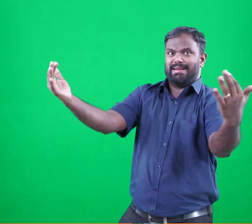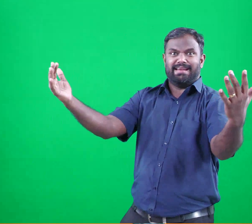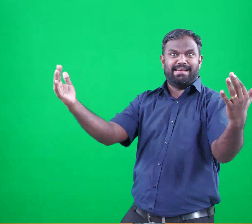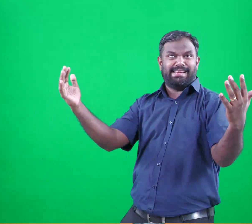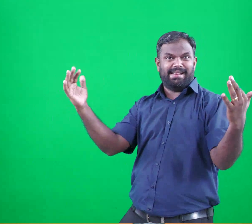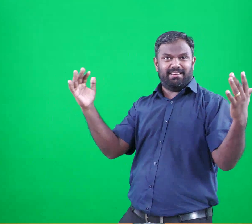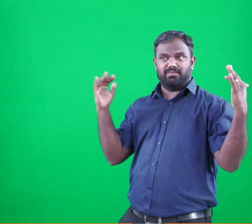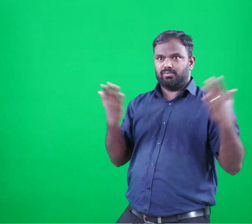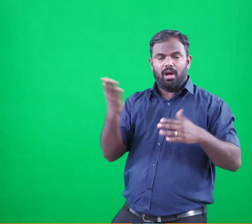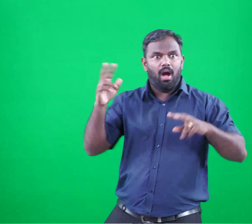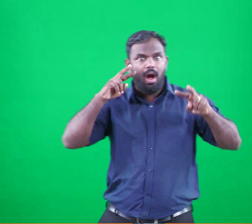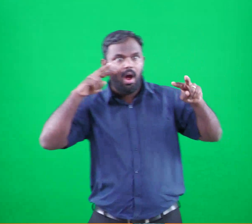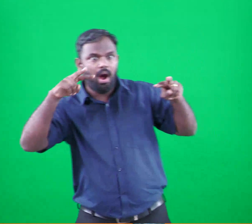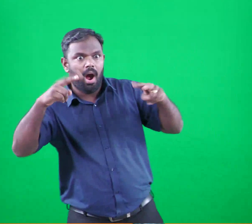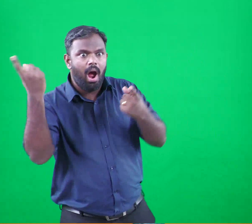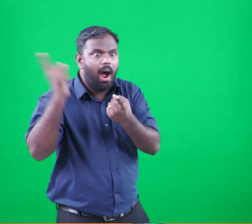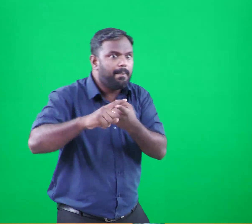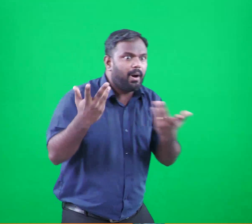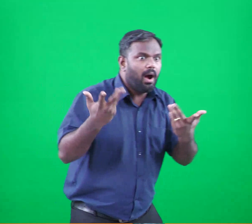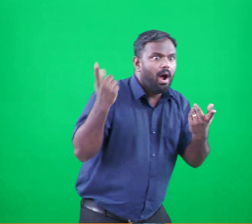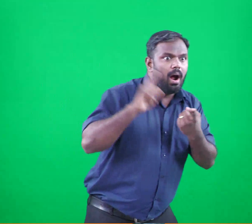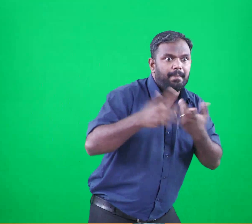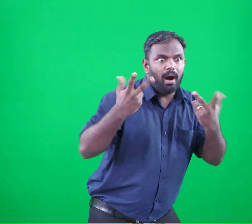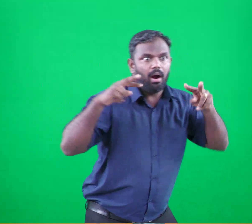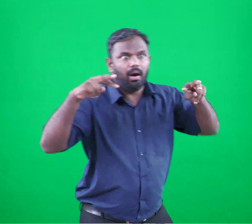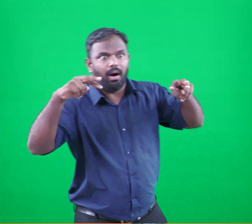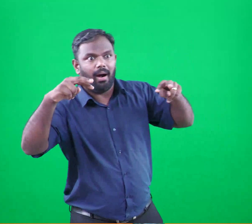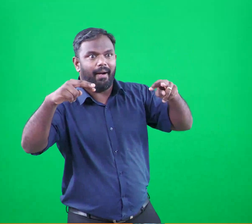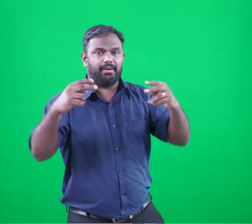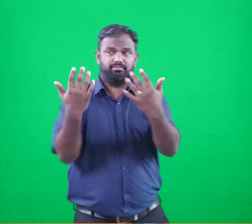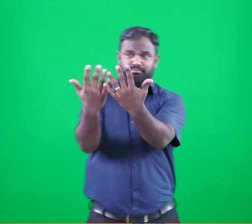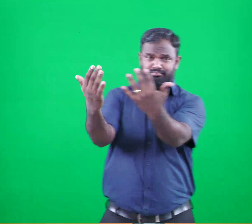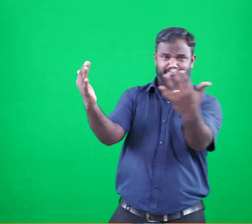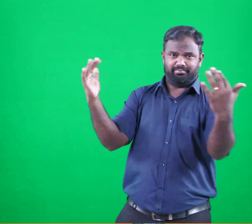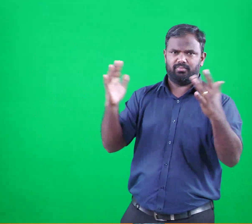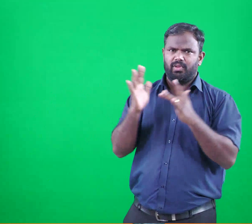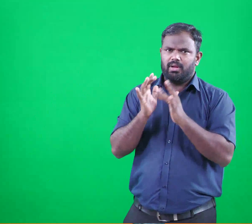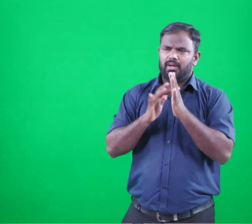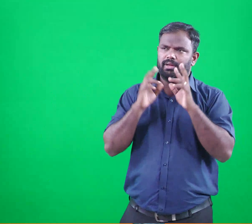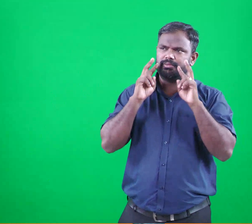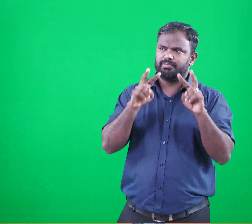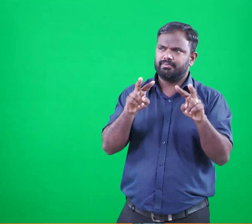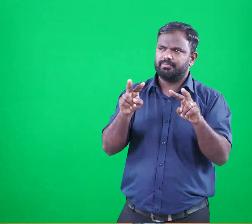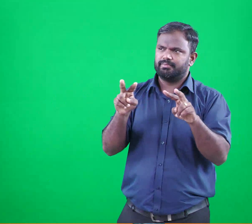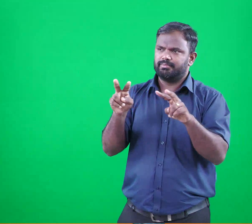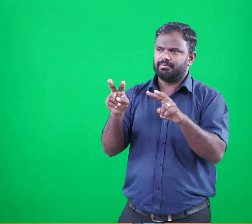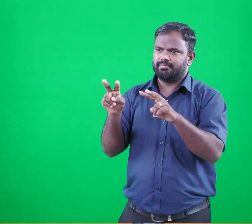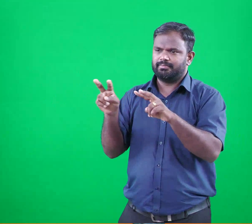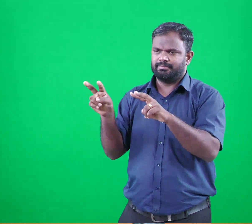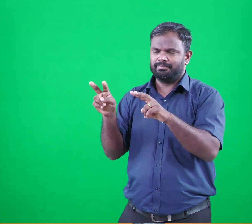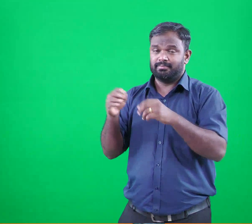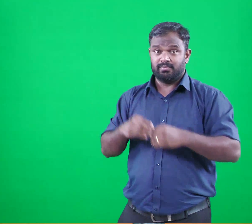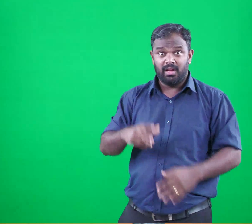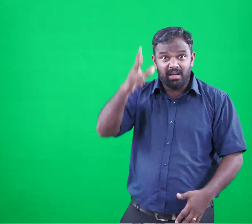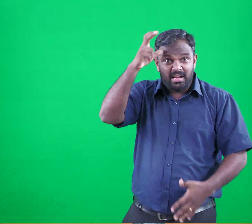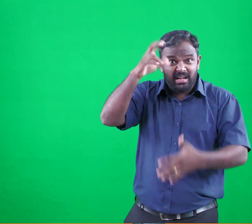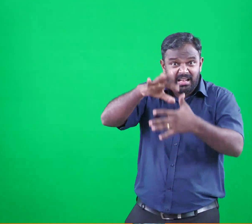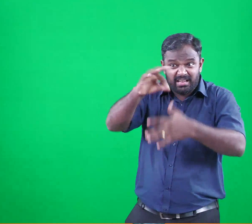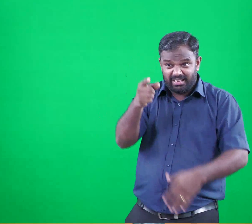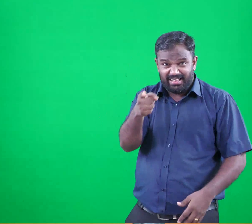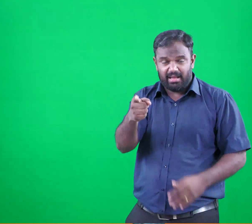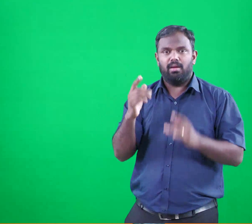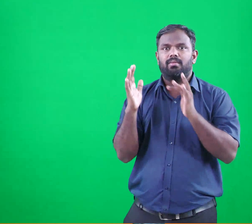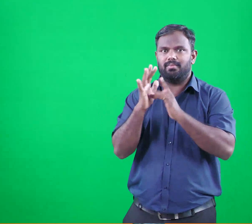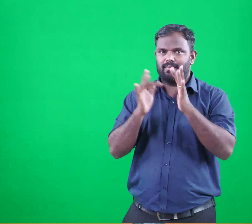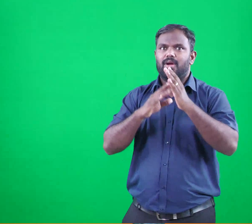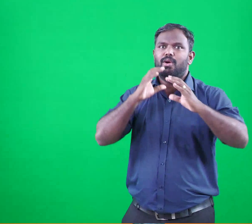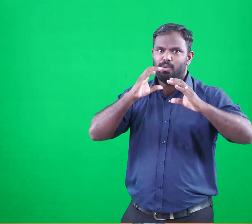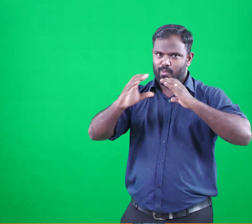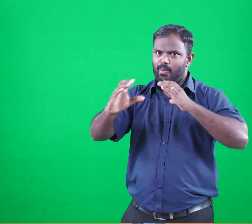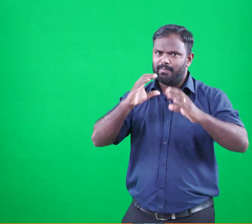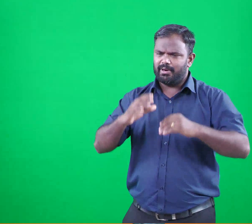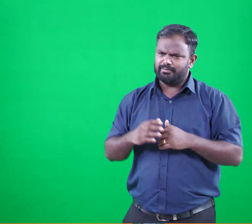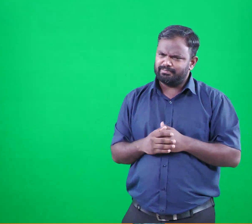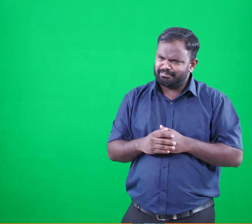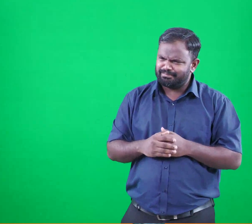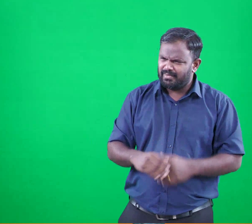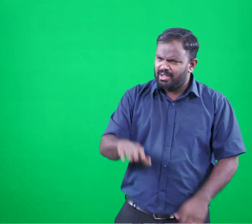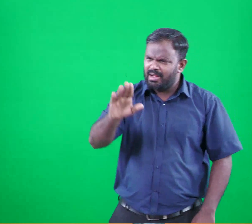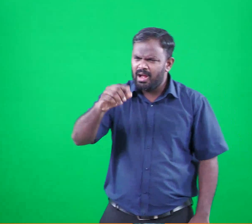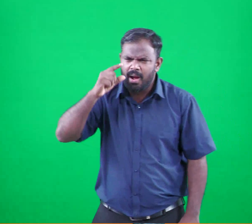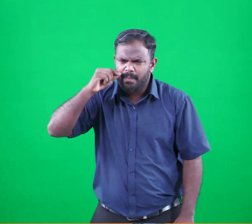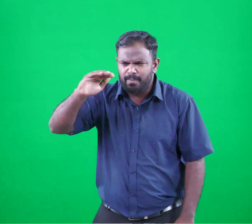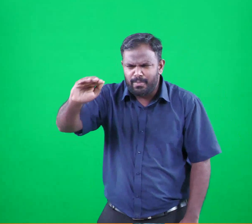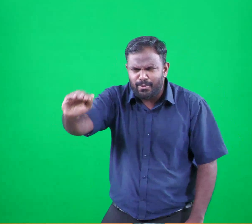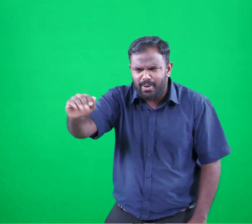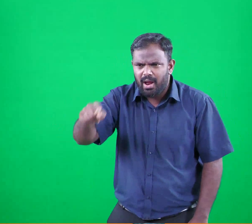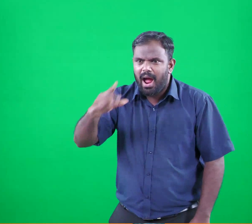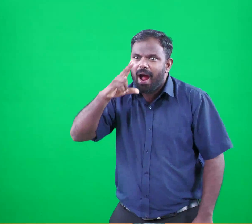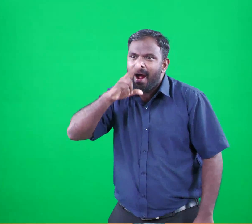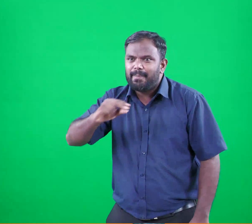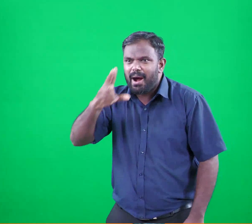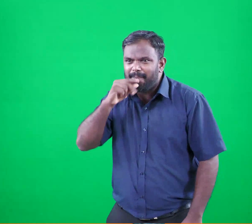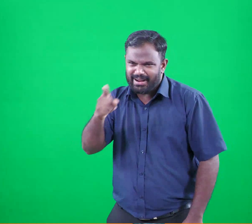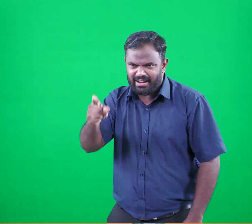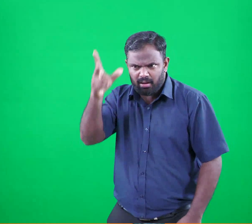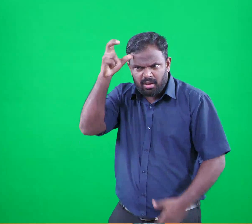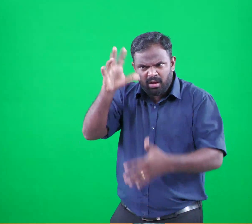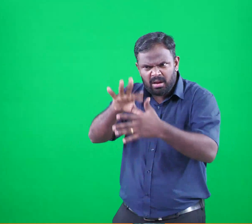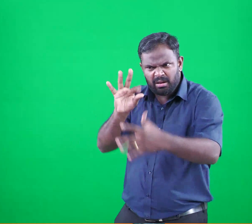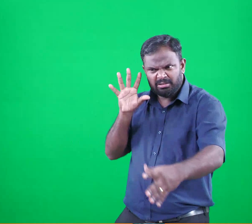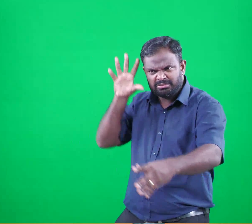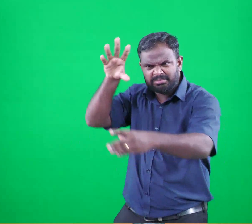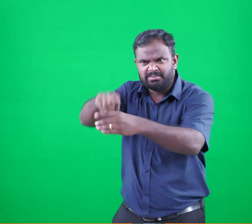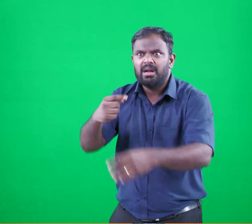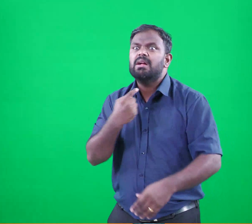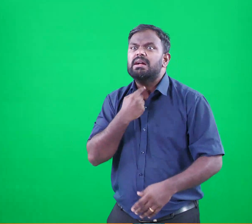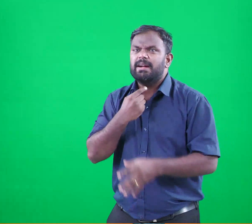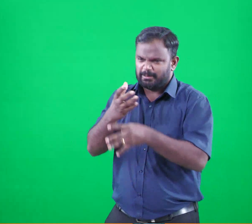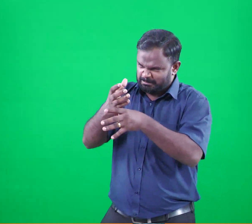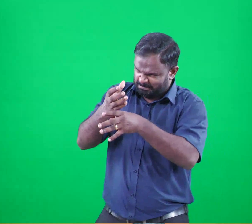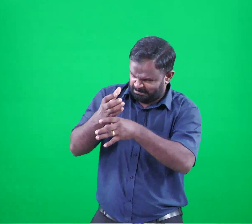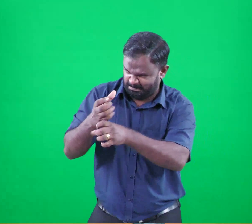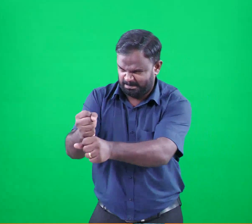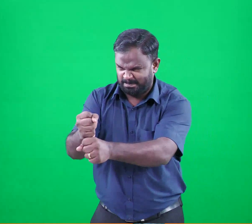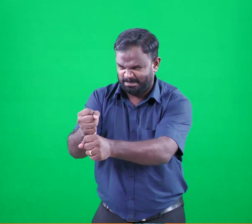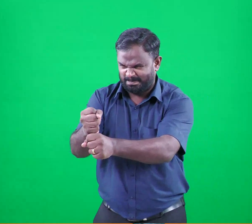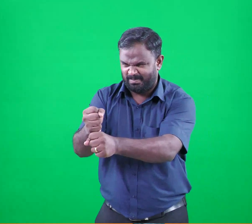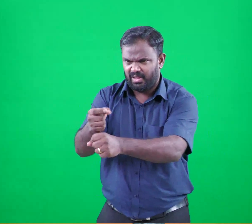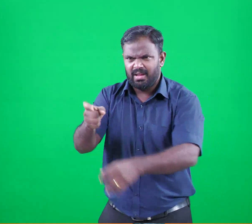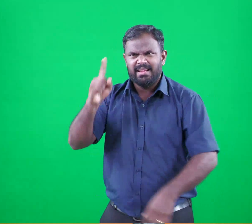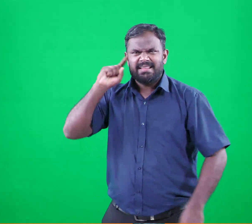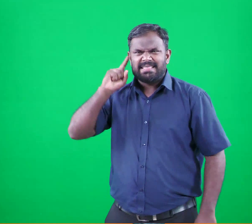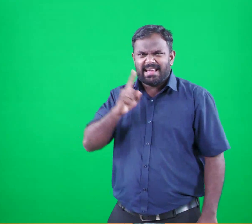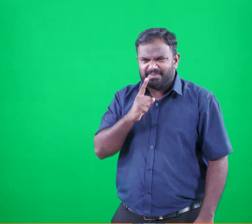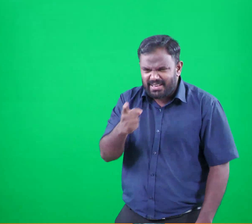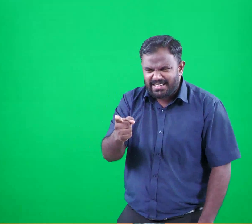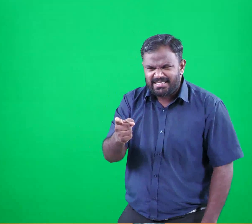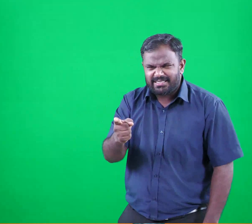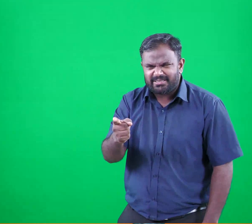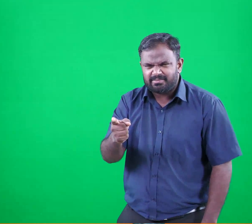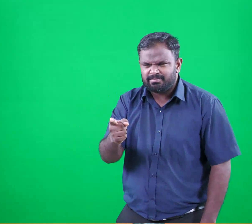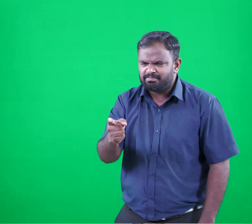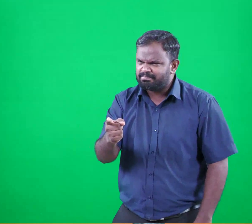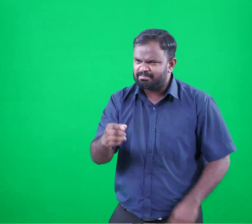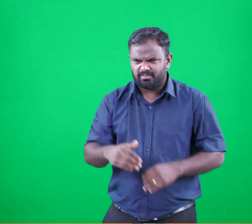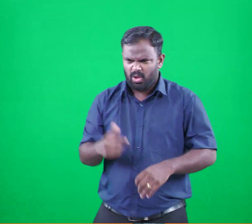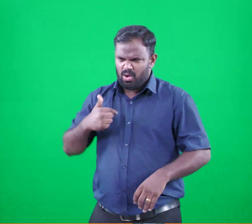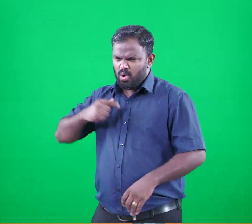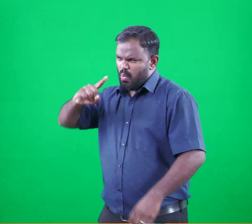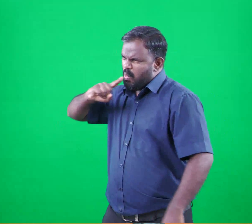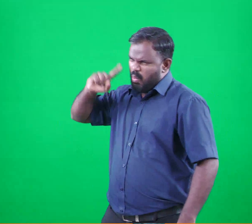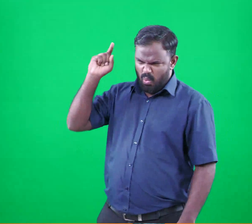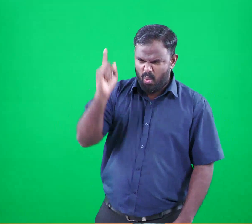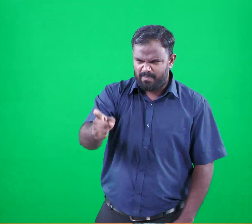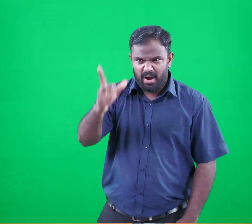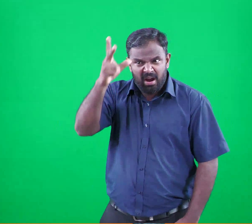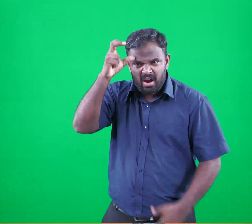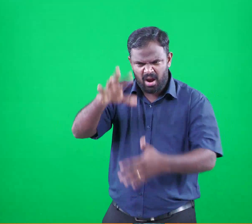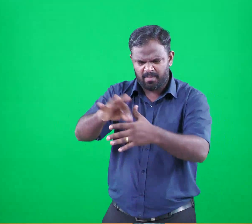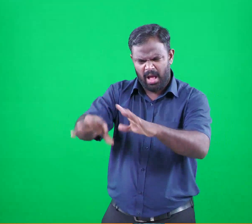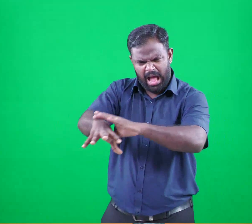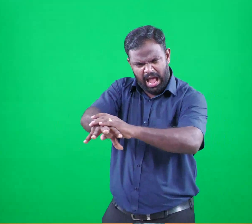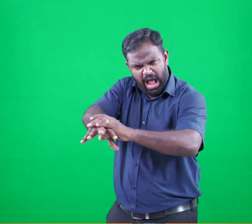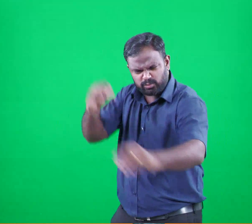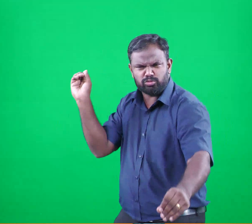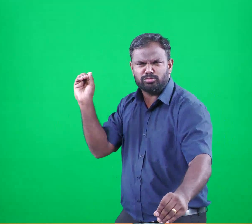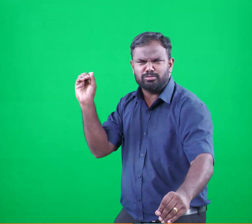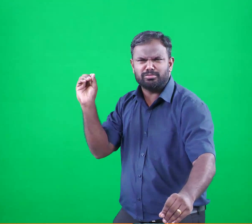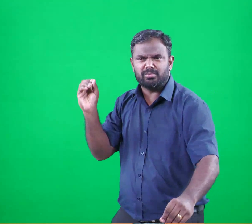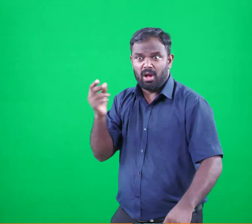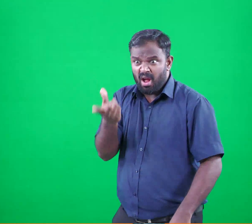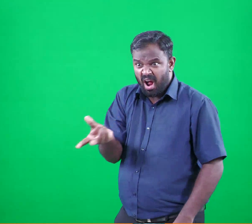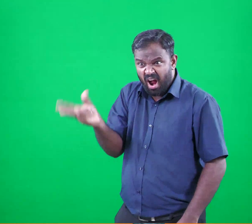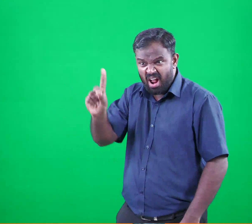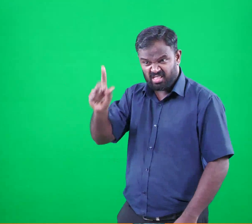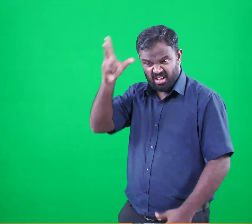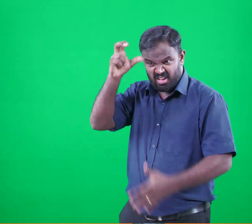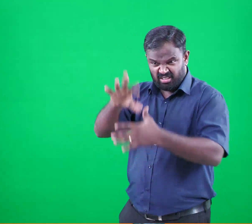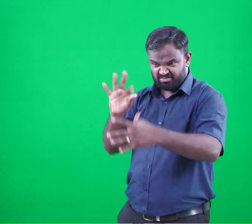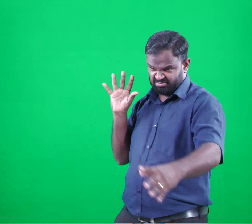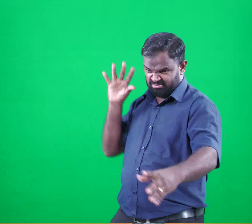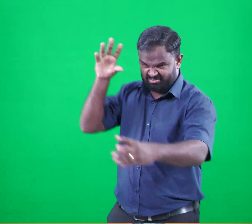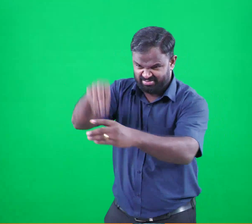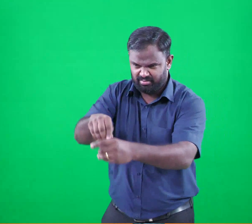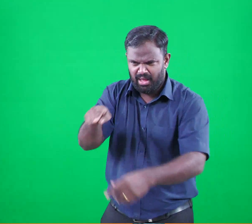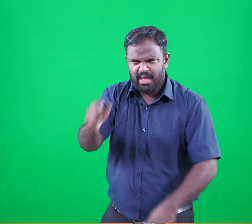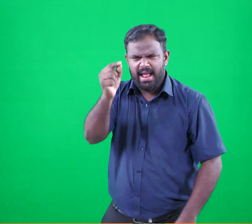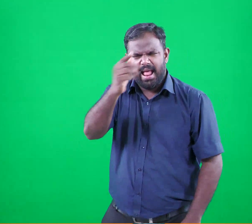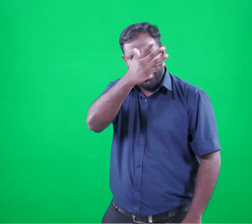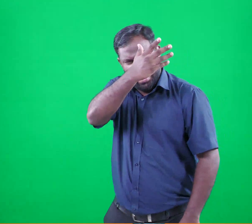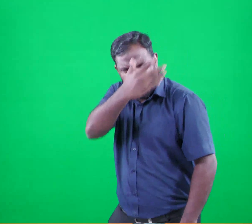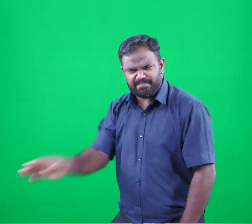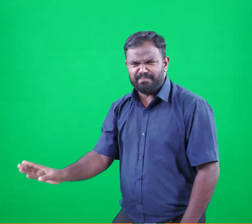" You deaf and mute spirit," He said, "I command you to come out and never enter him again."